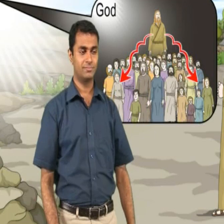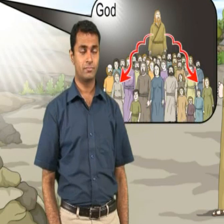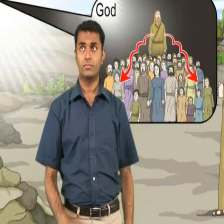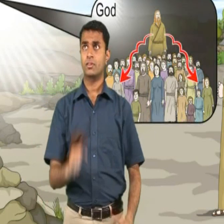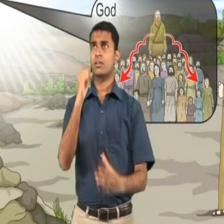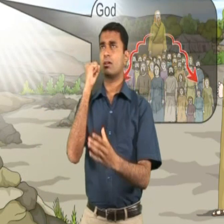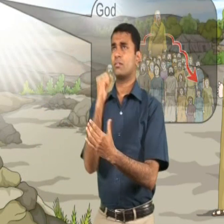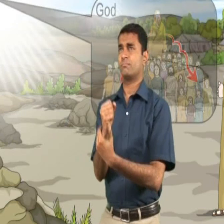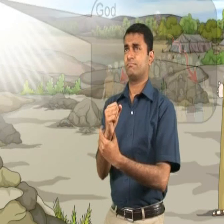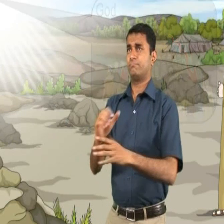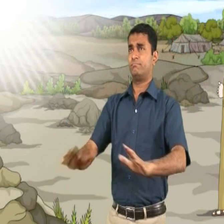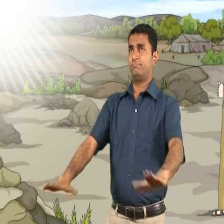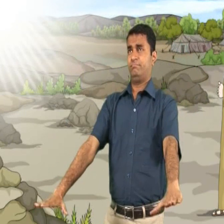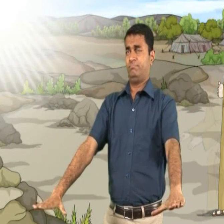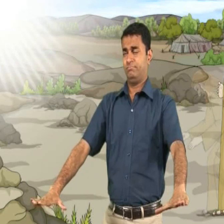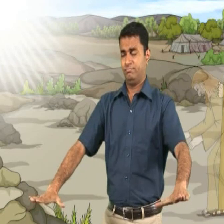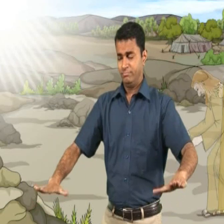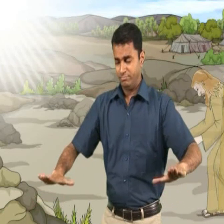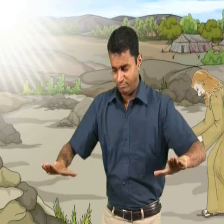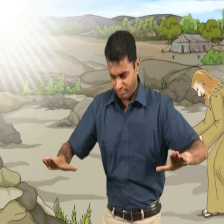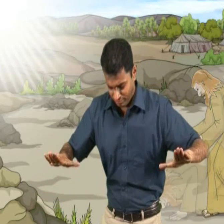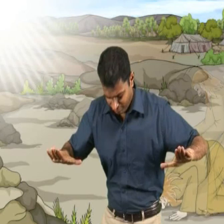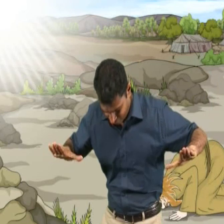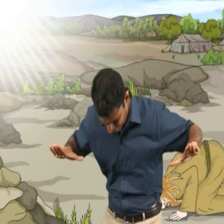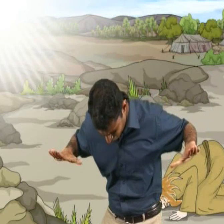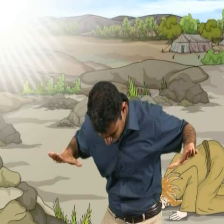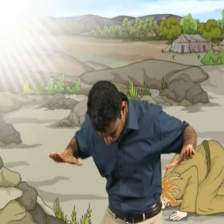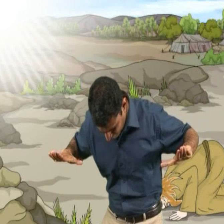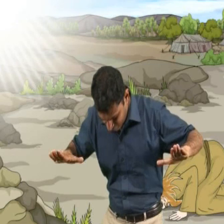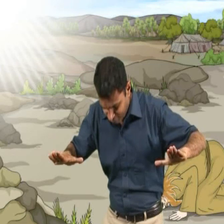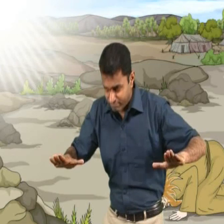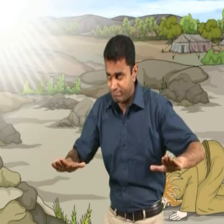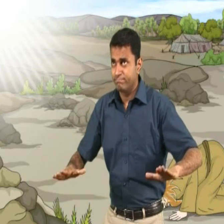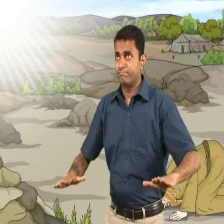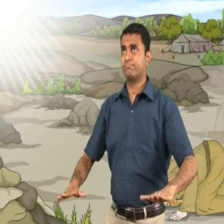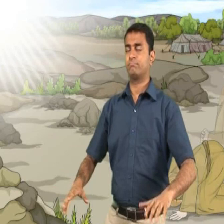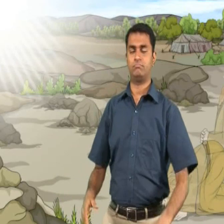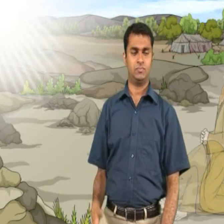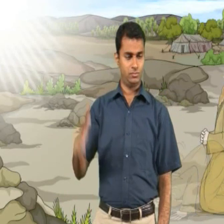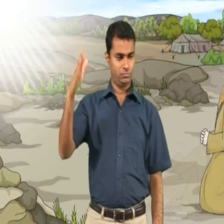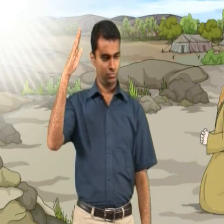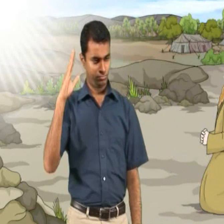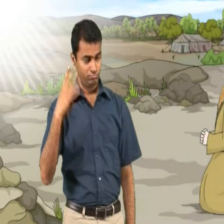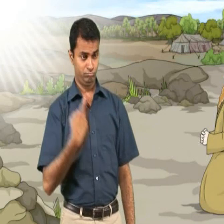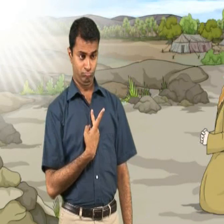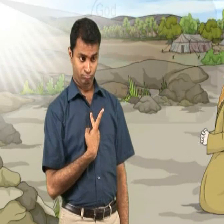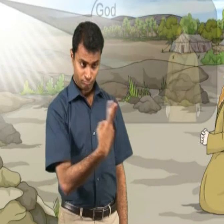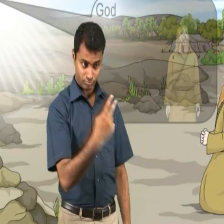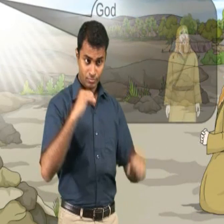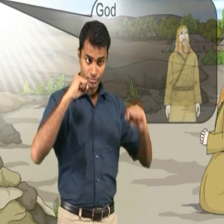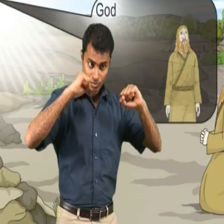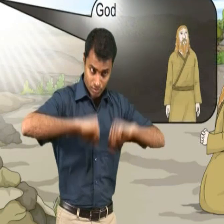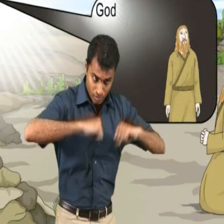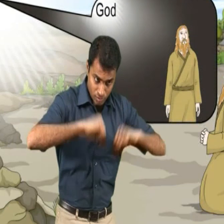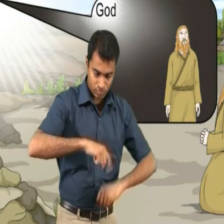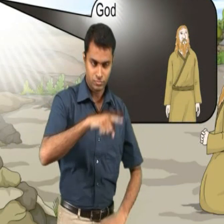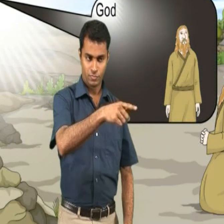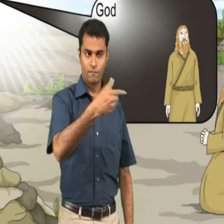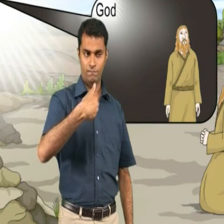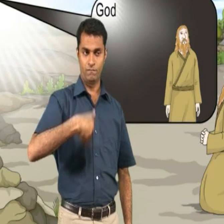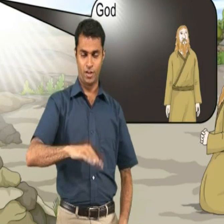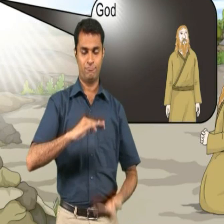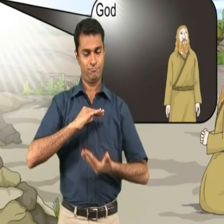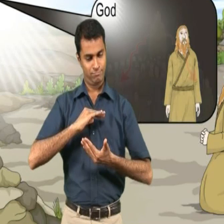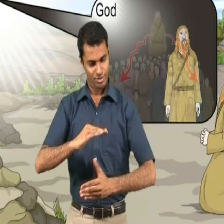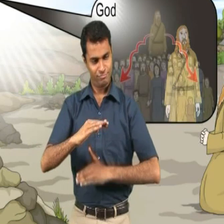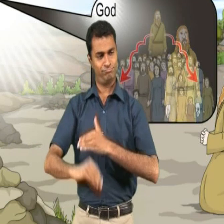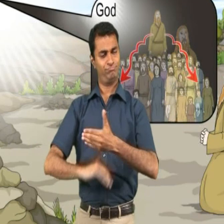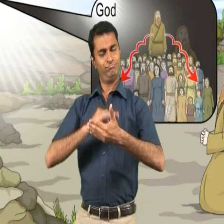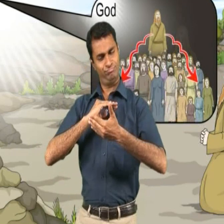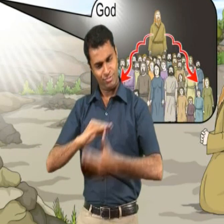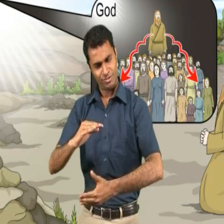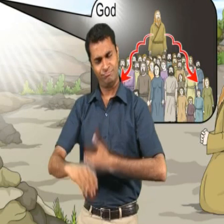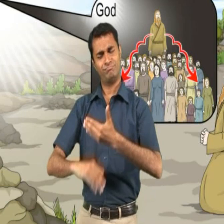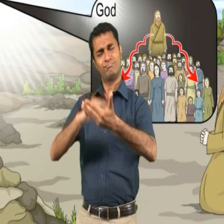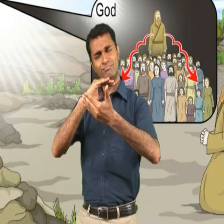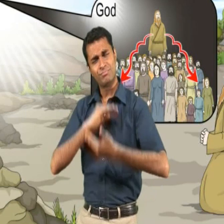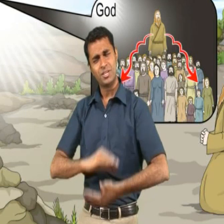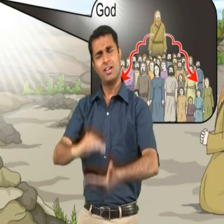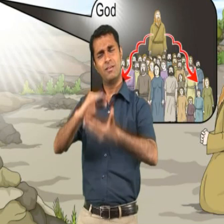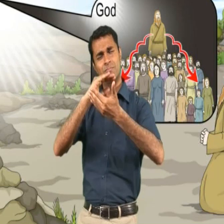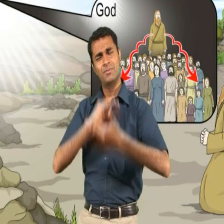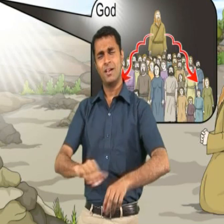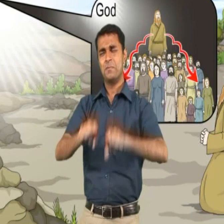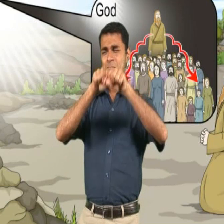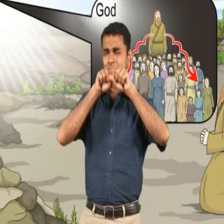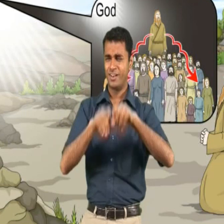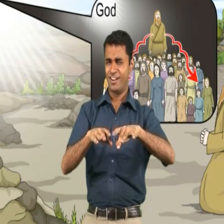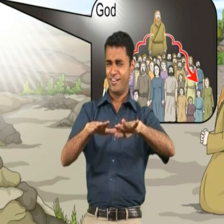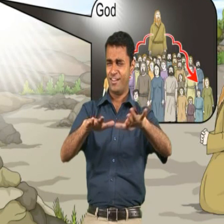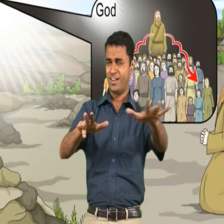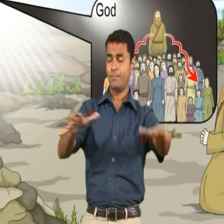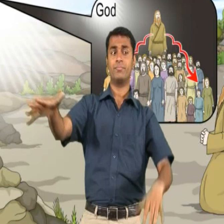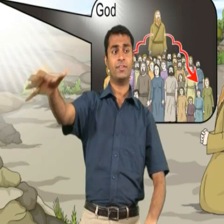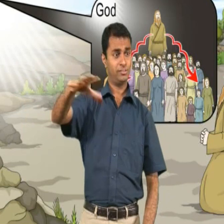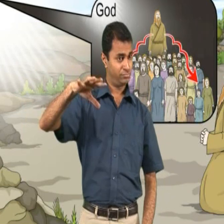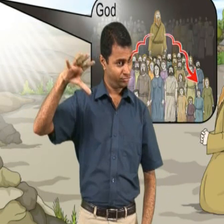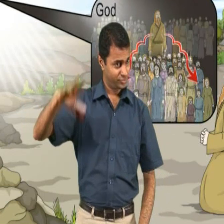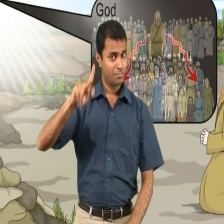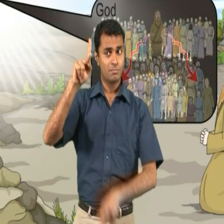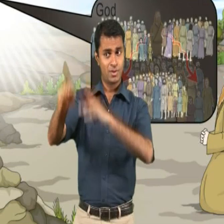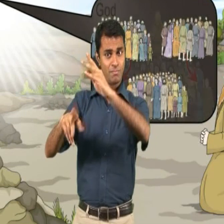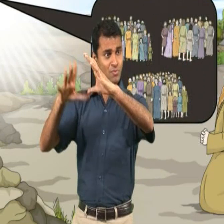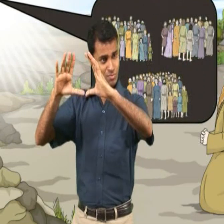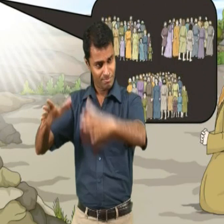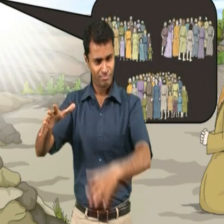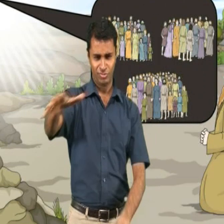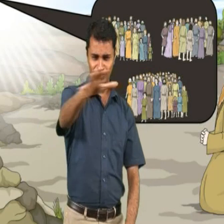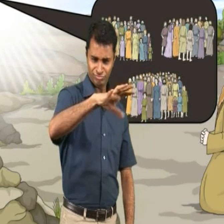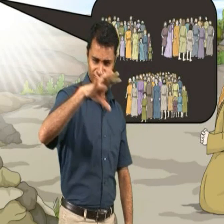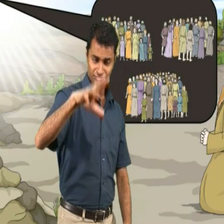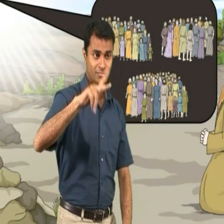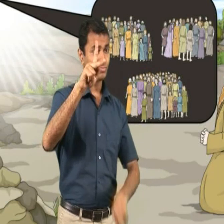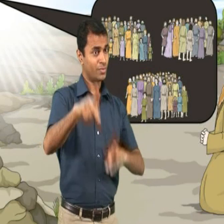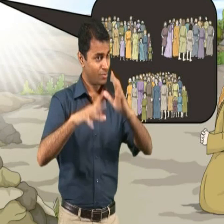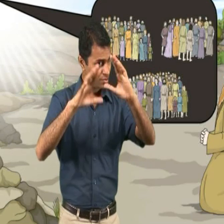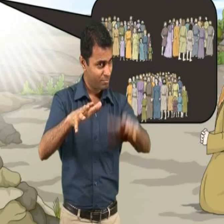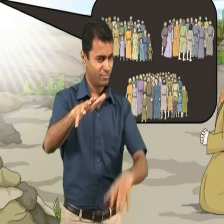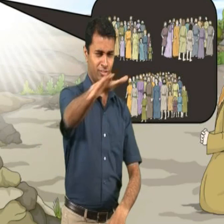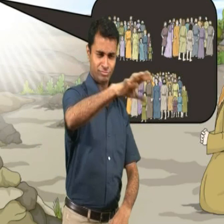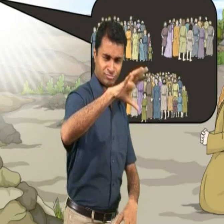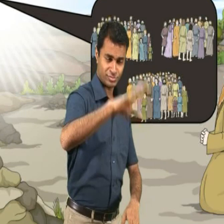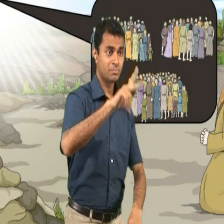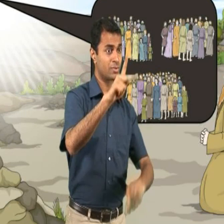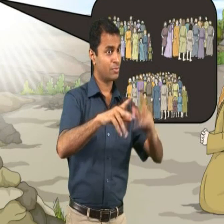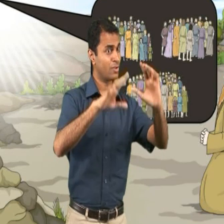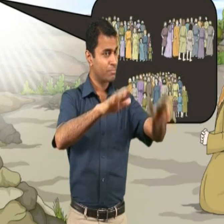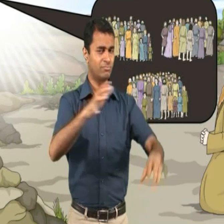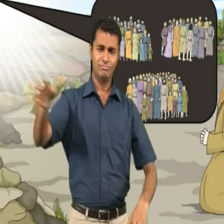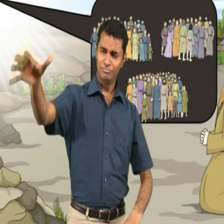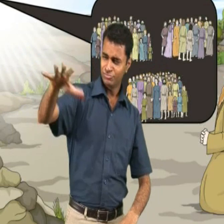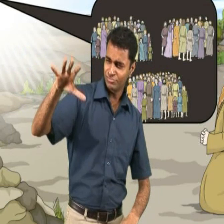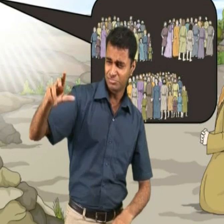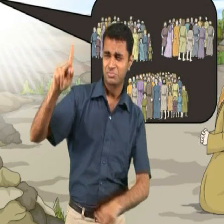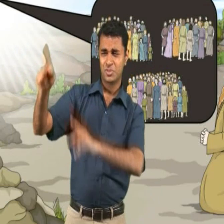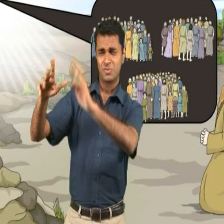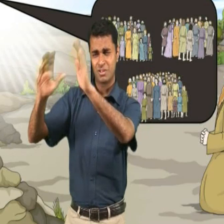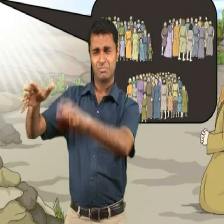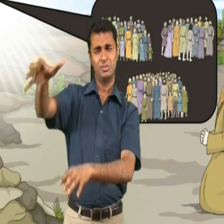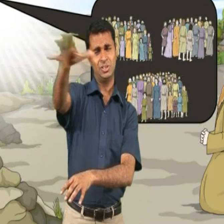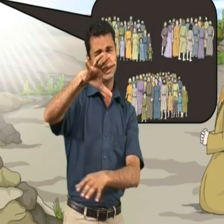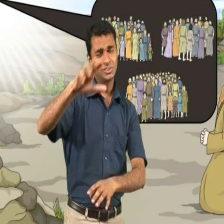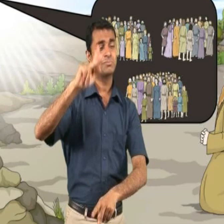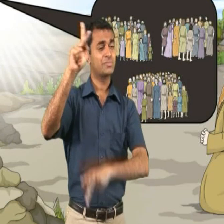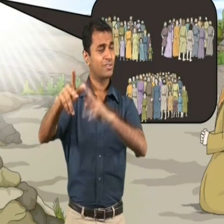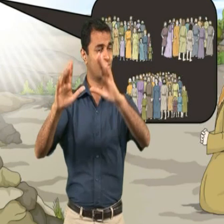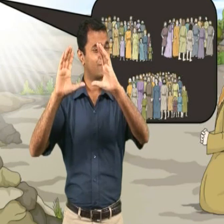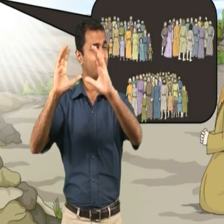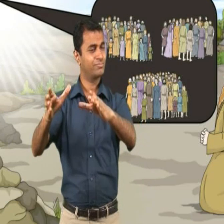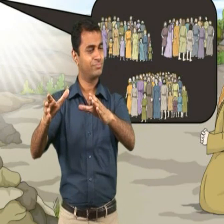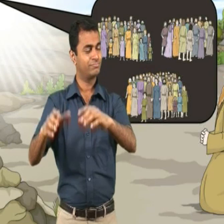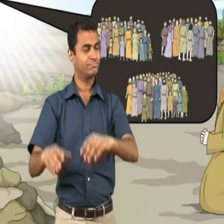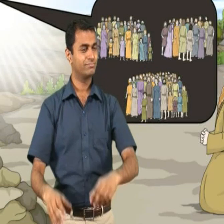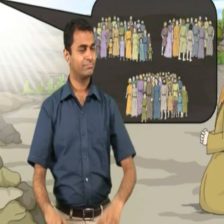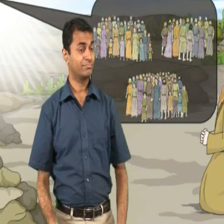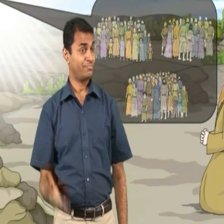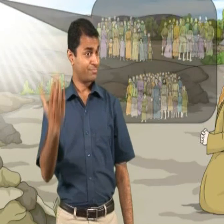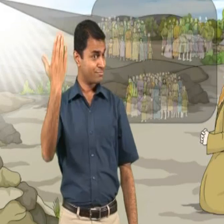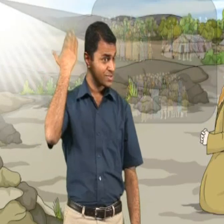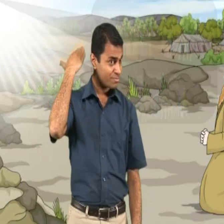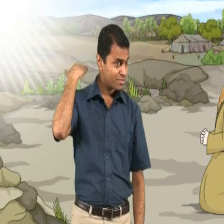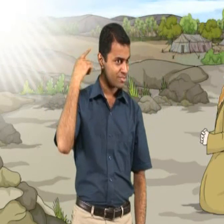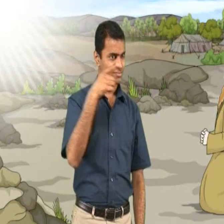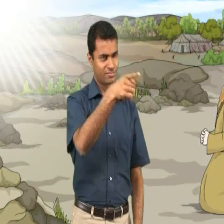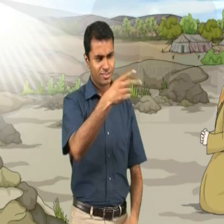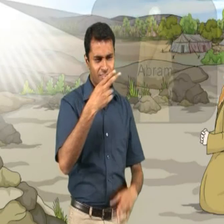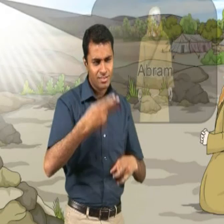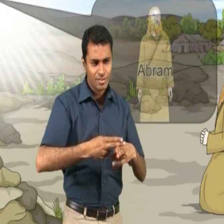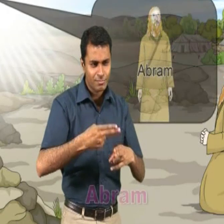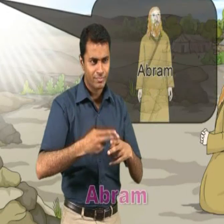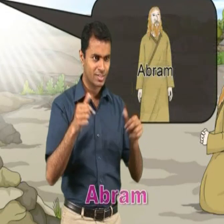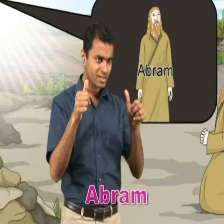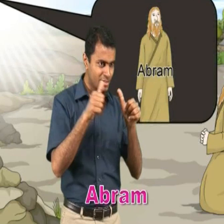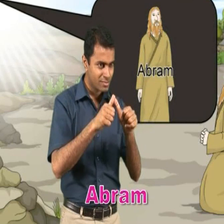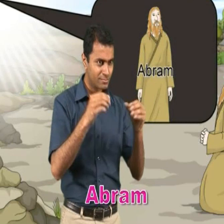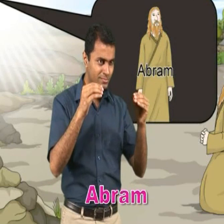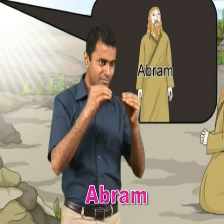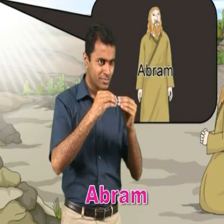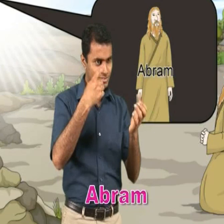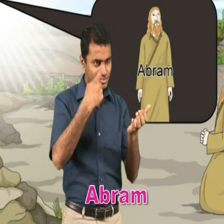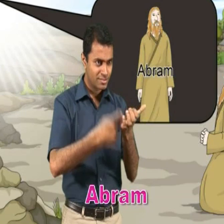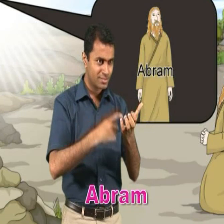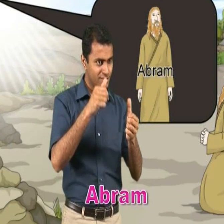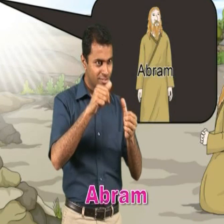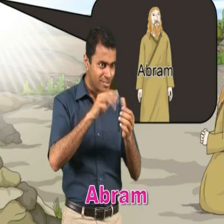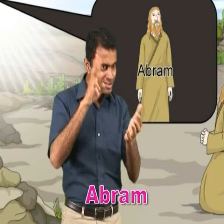Then Abram fell facedown, and God said to him, “As for Me, this is My covenant with you: You will be the father of many nations.